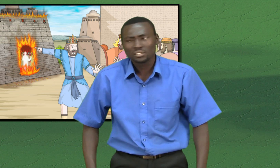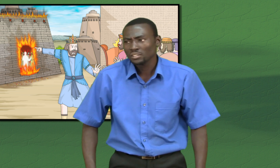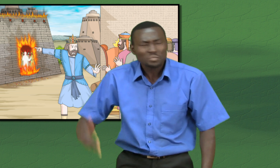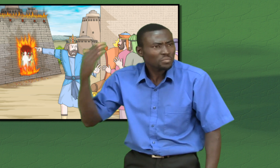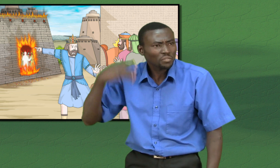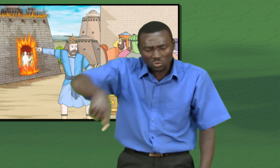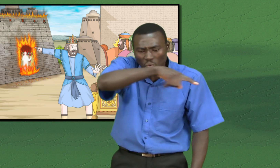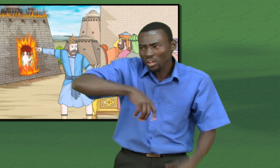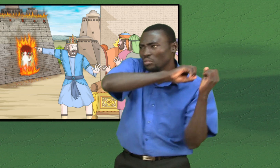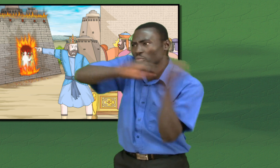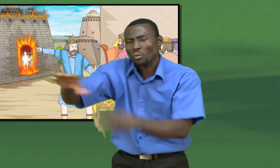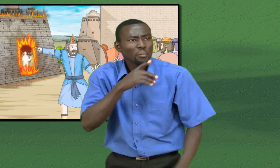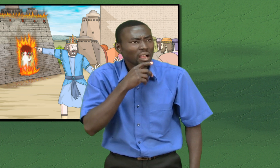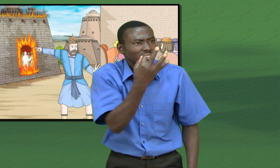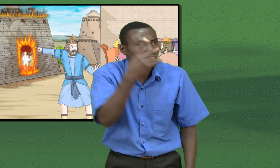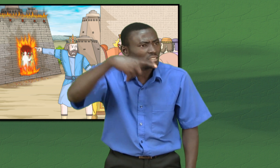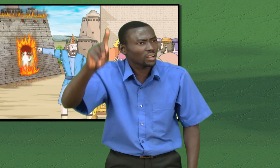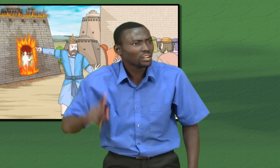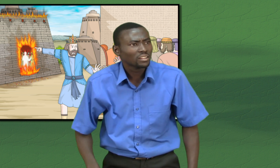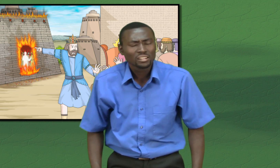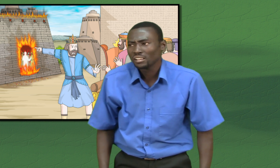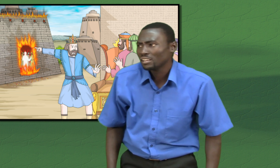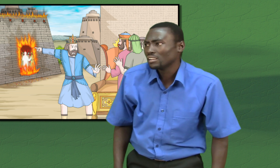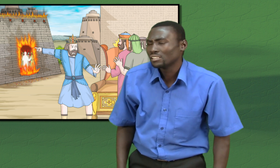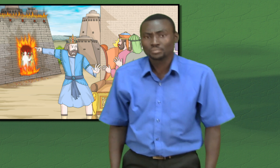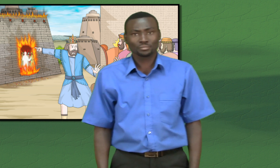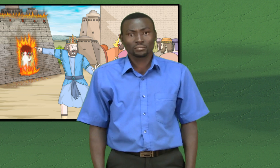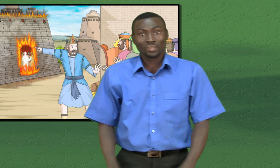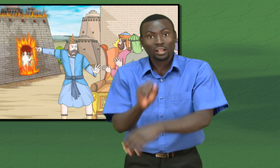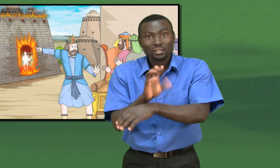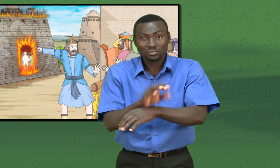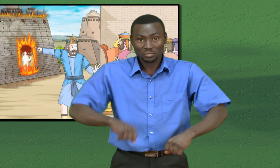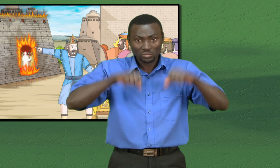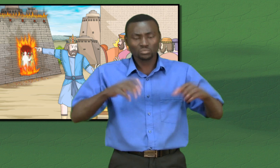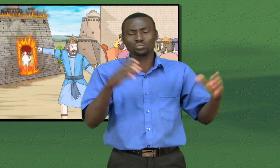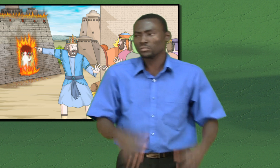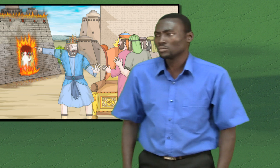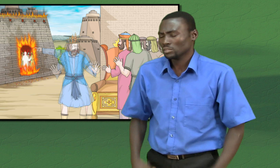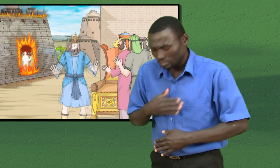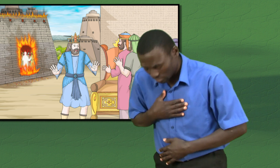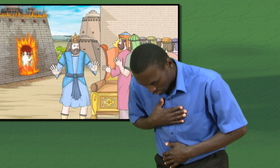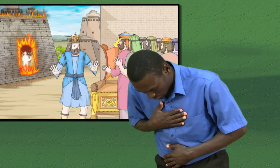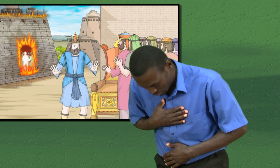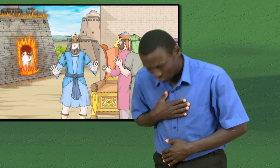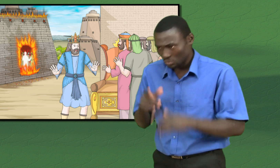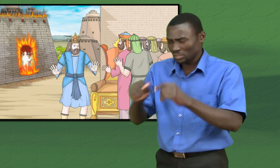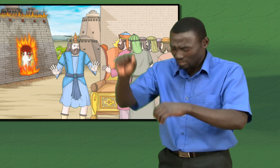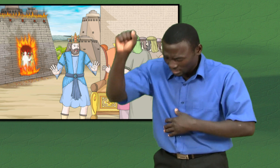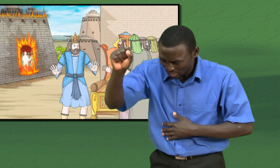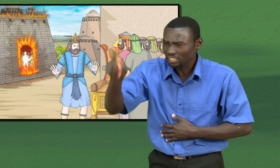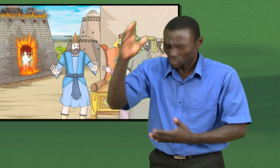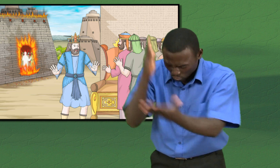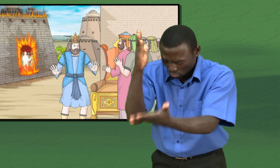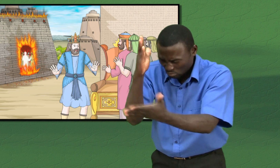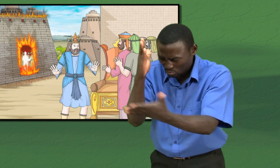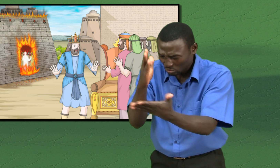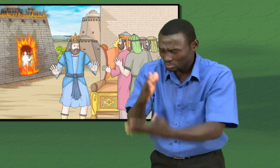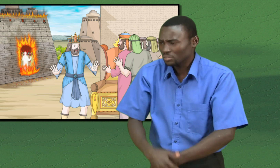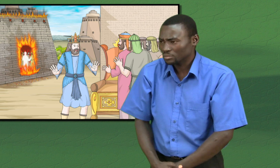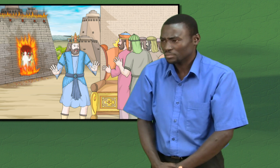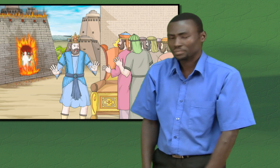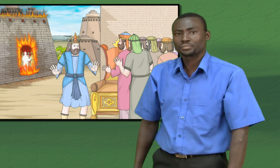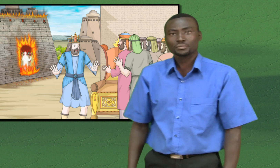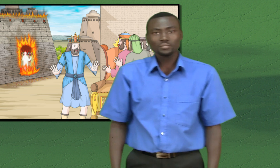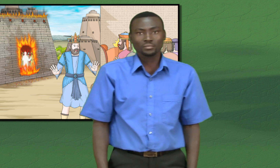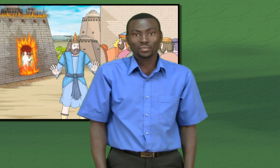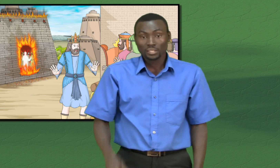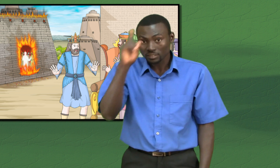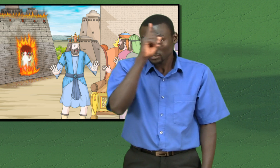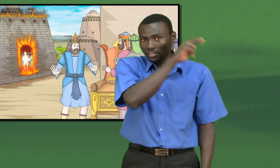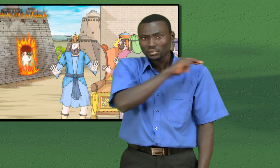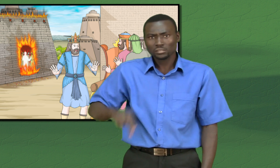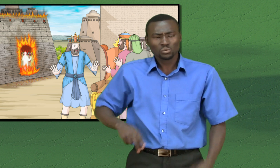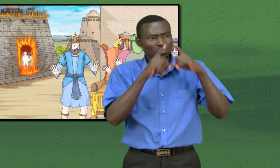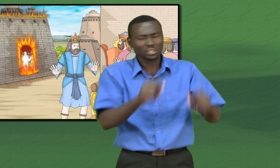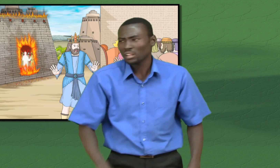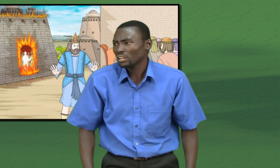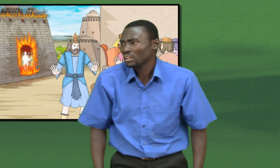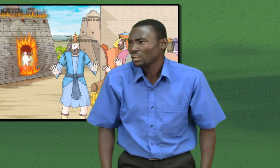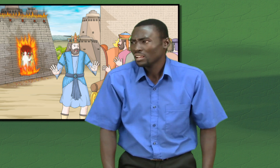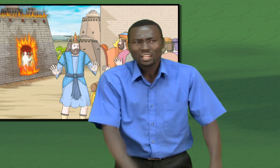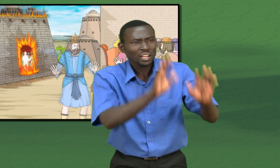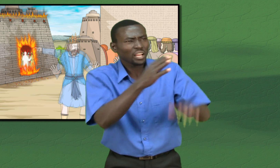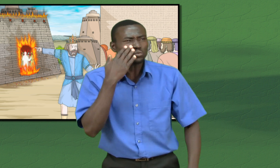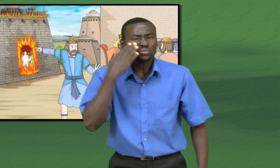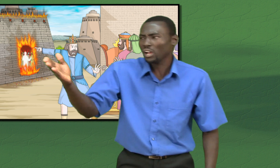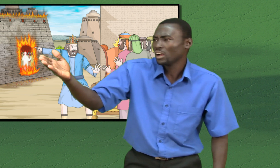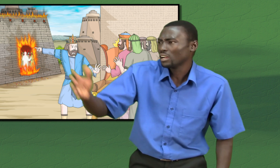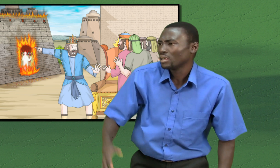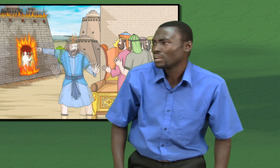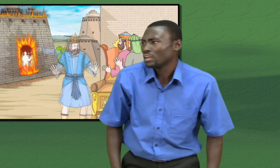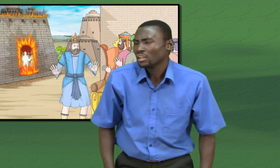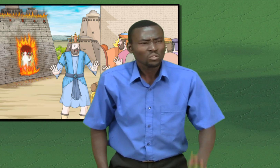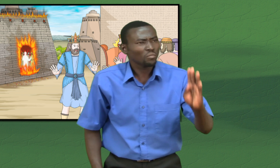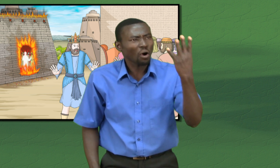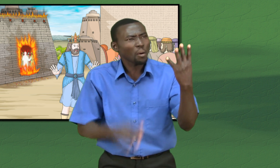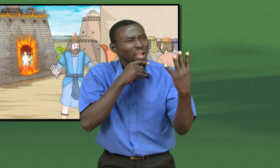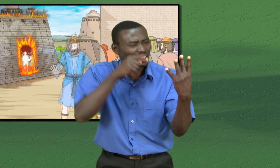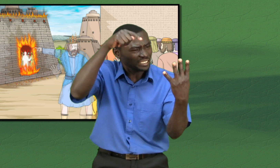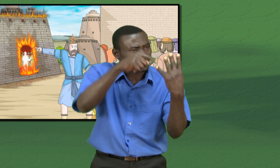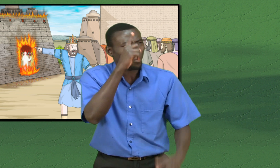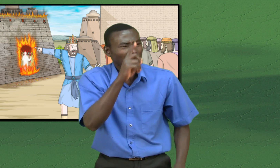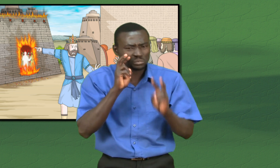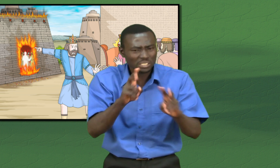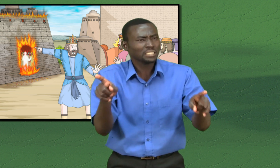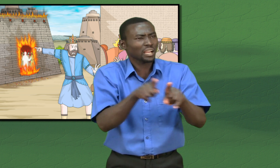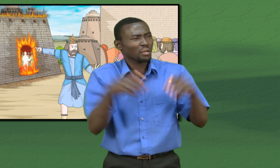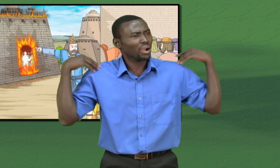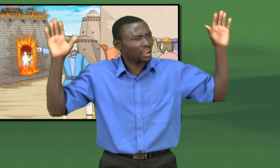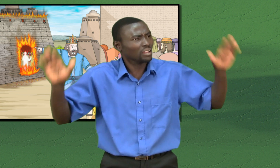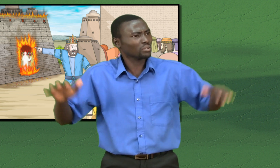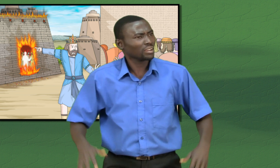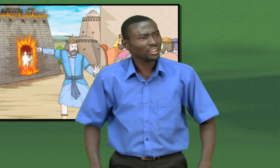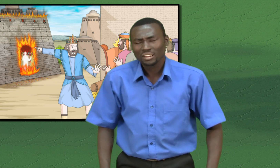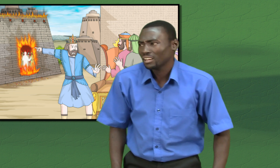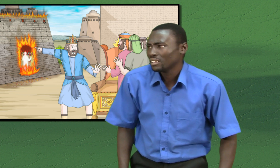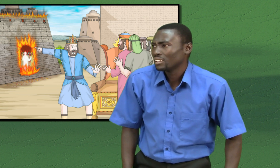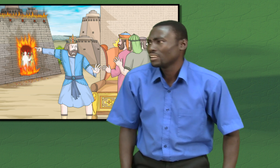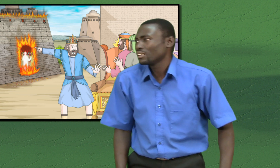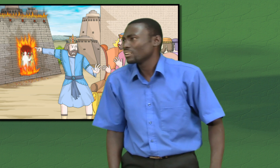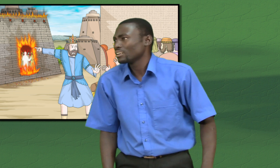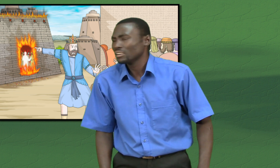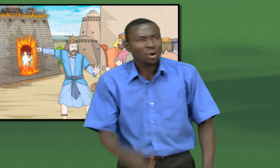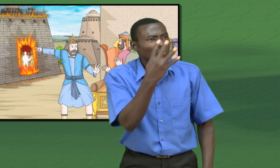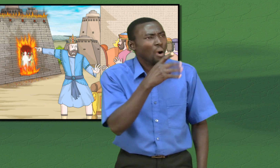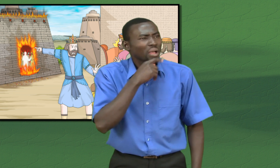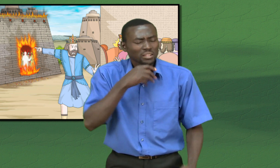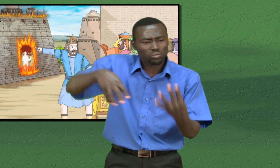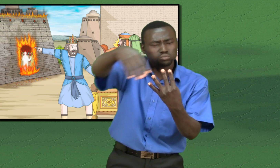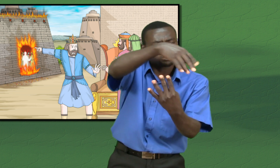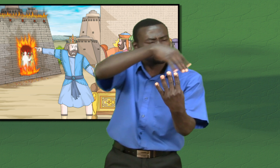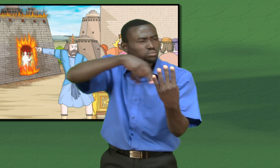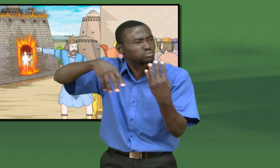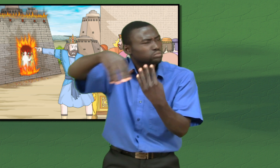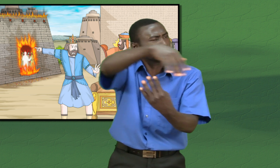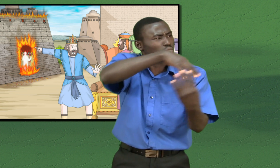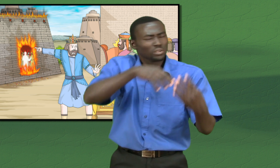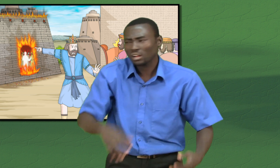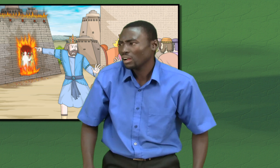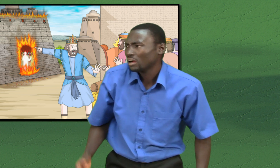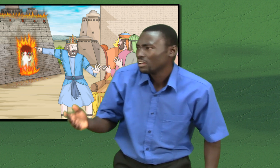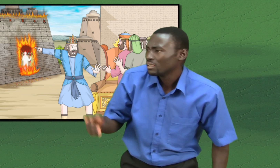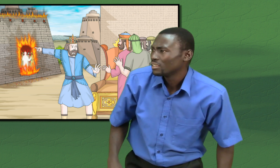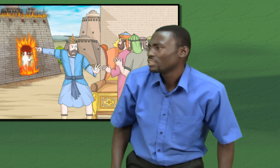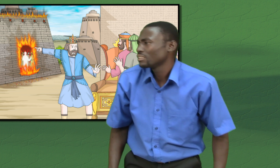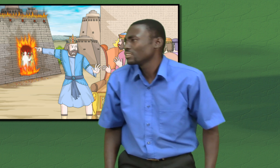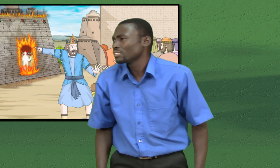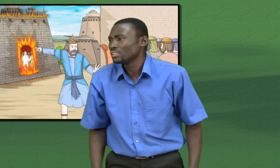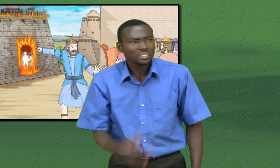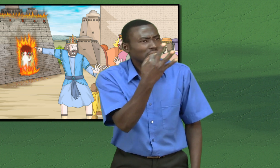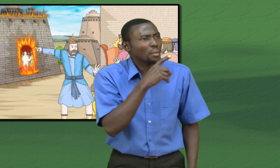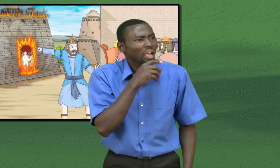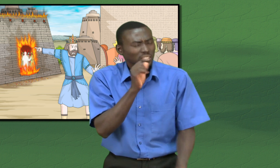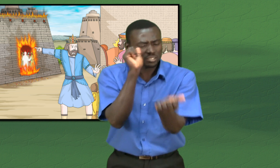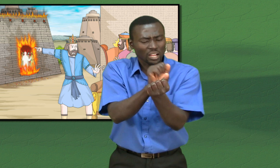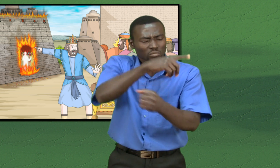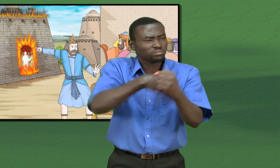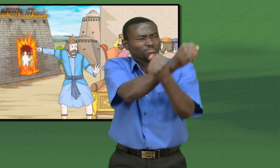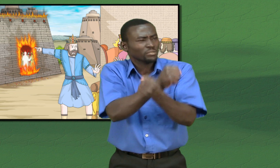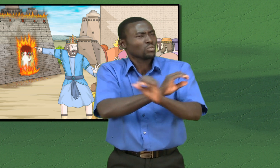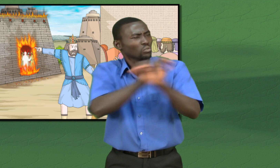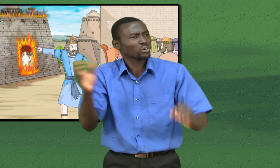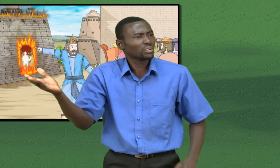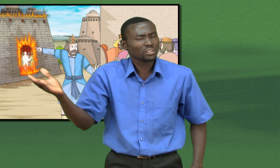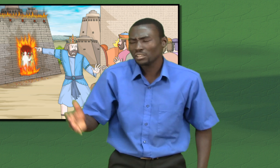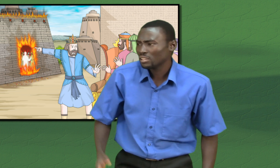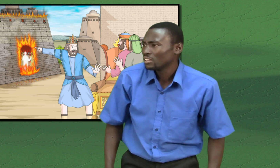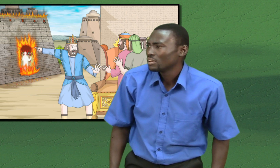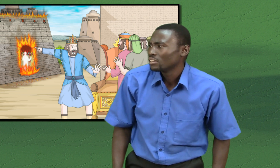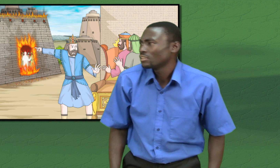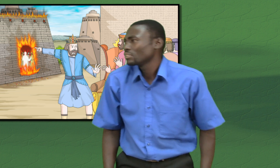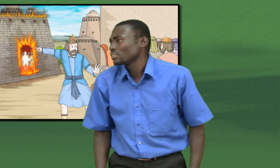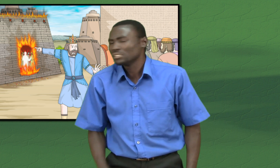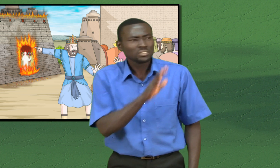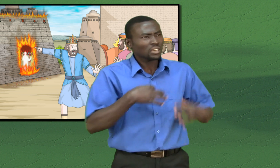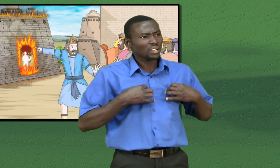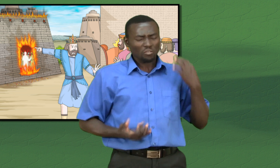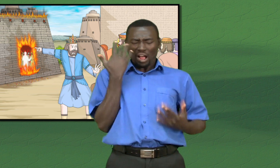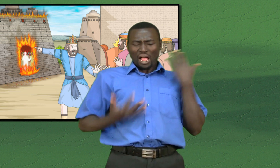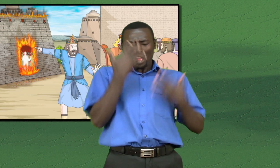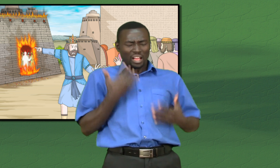Suddenly King Nebuchadnezzar jumped up in amazement and asked his advisers, “Did we not throw three men, firmly bound, into the fire?” “Certainly, O king,” they replied. “Look!”